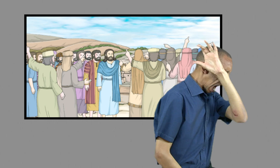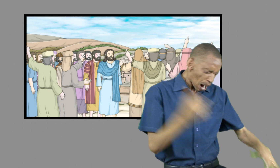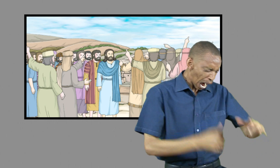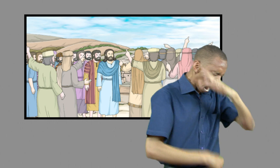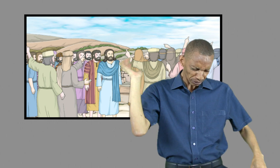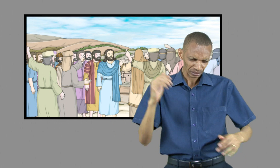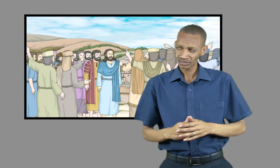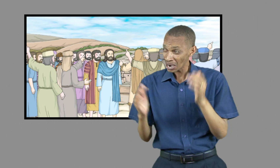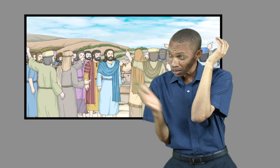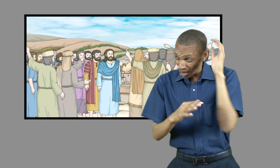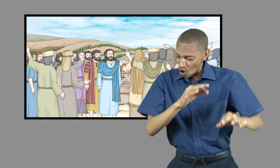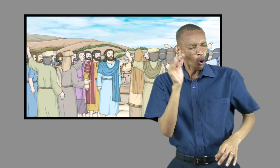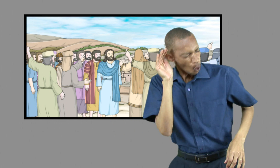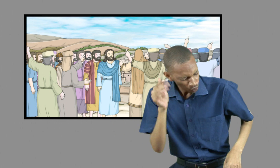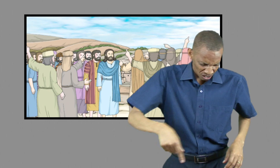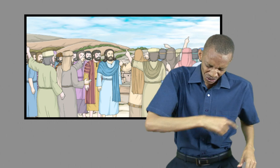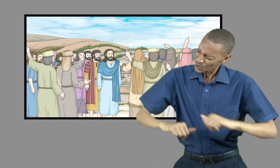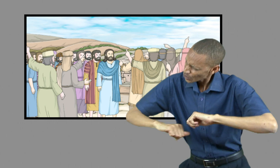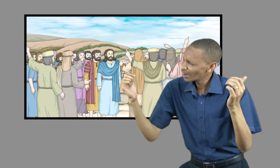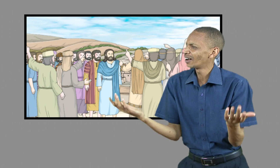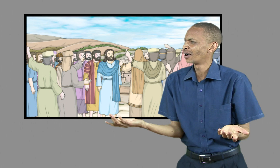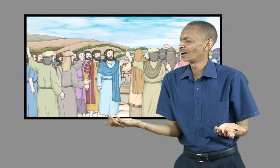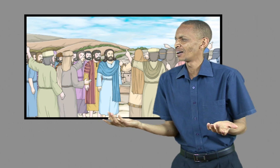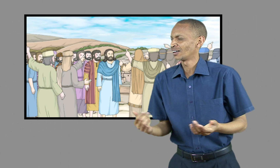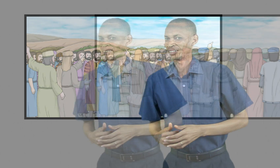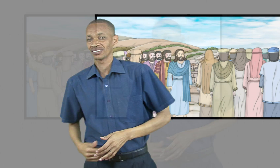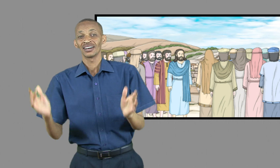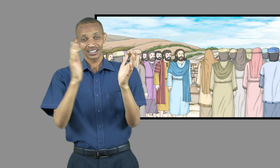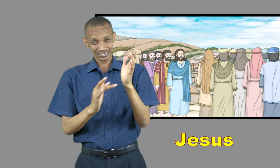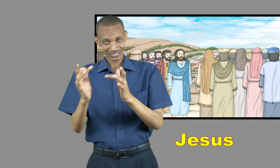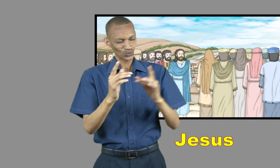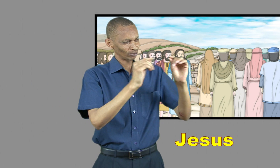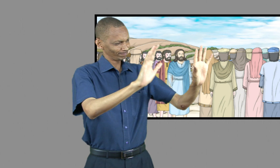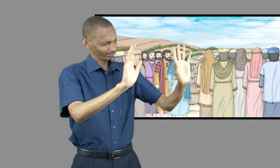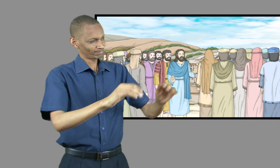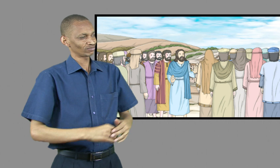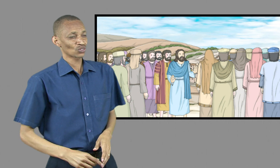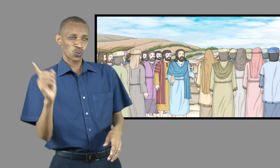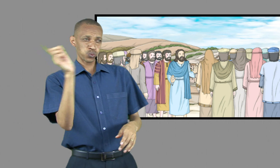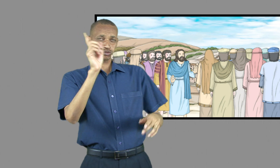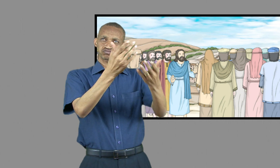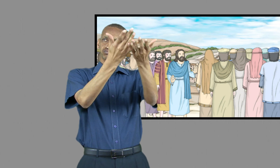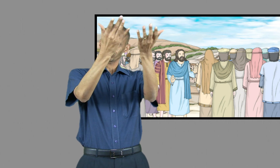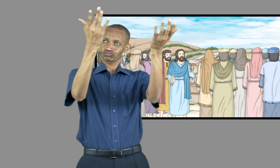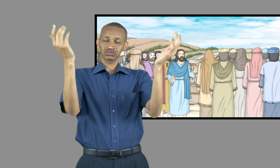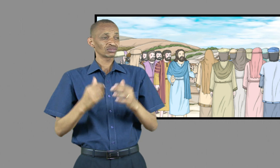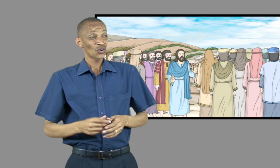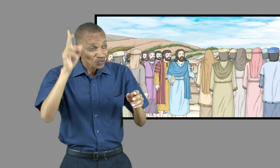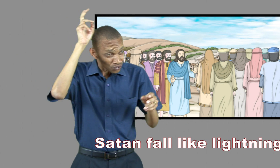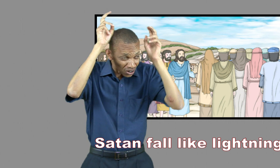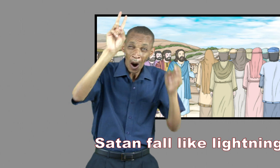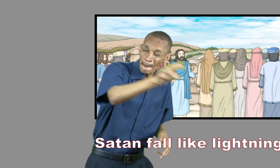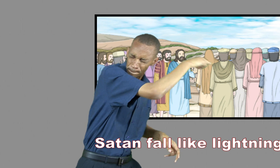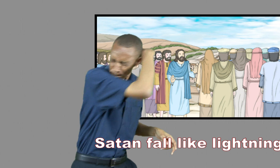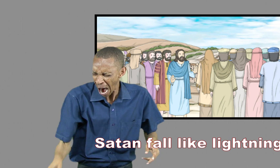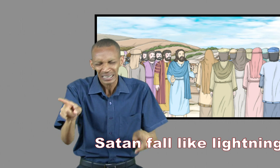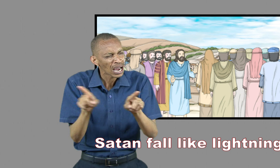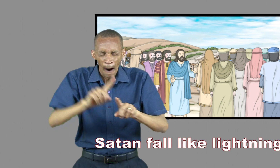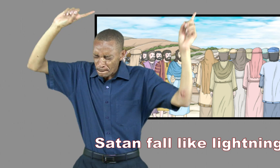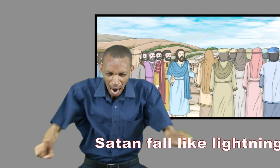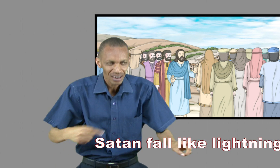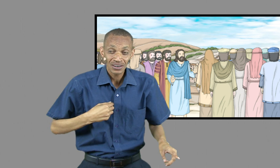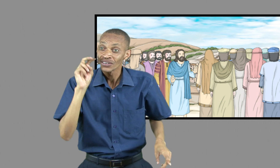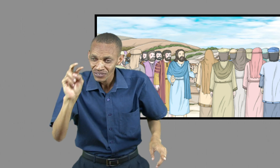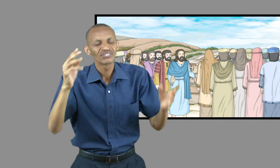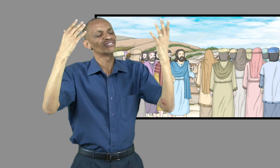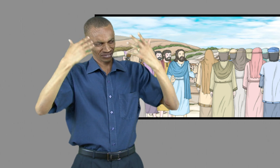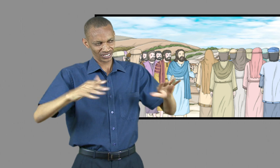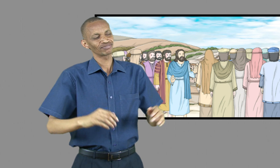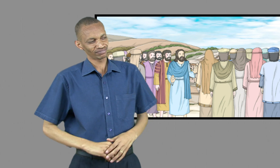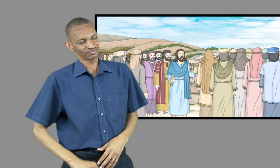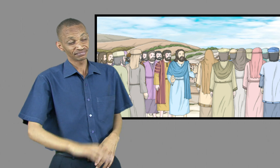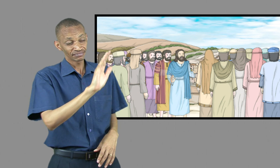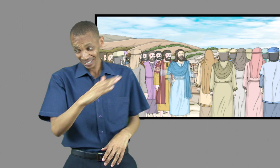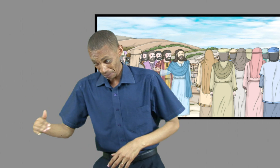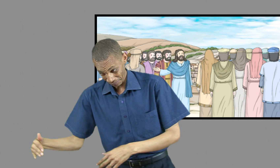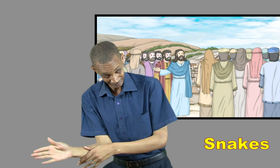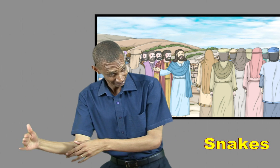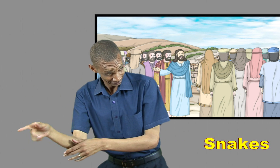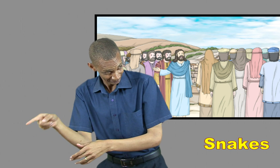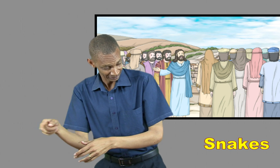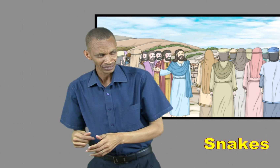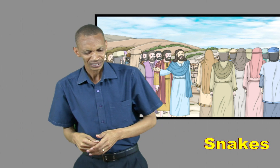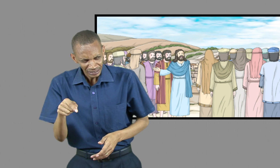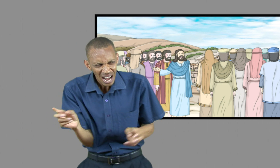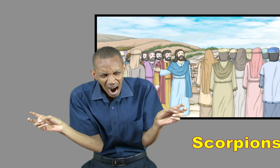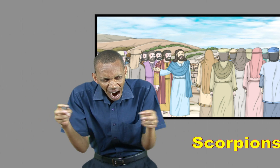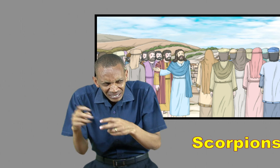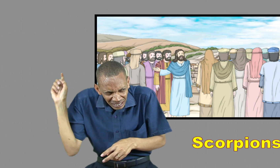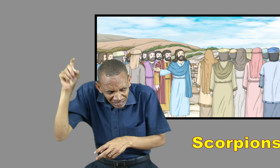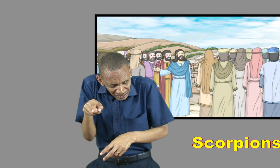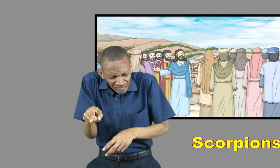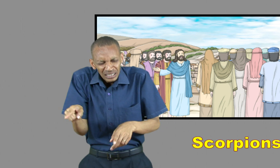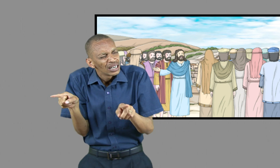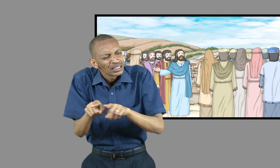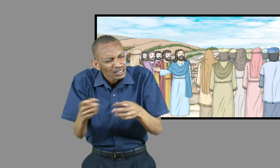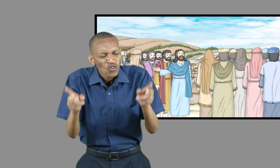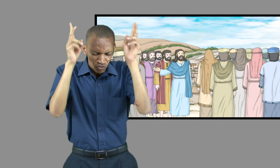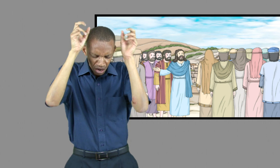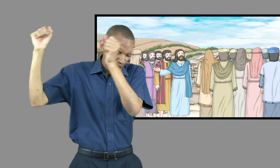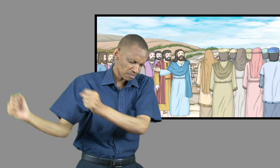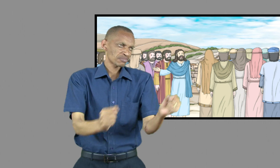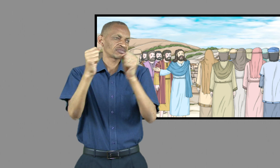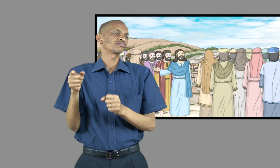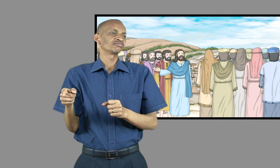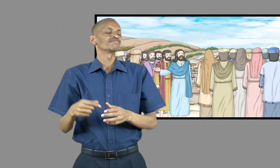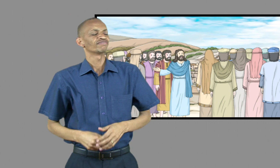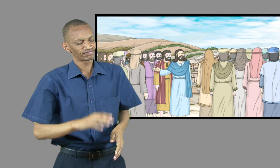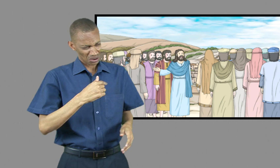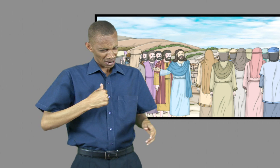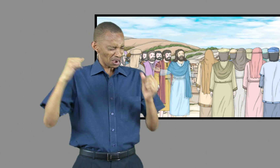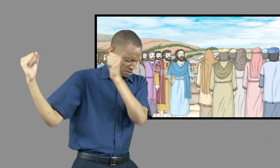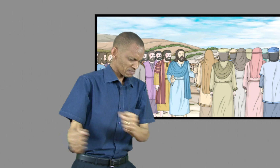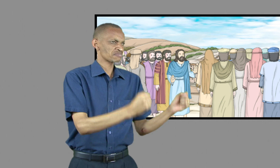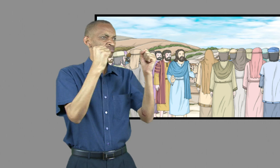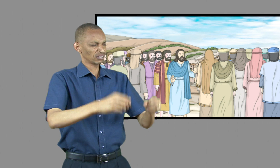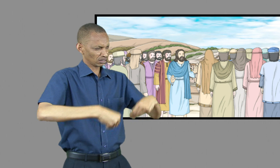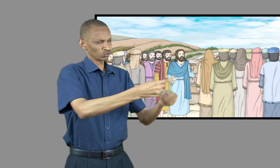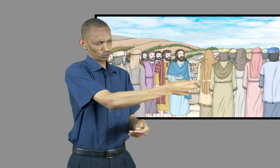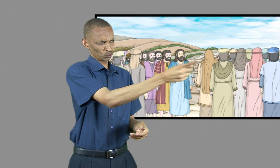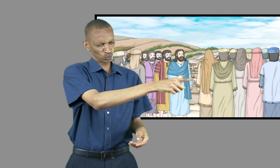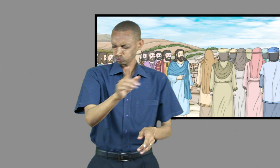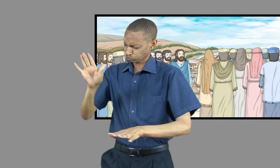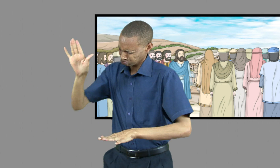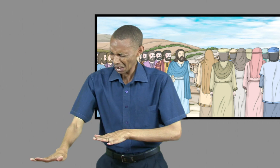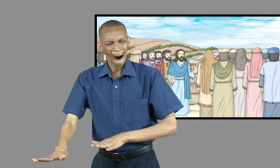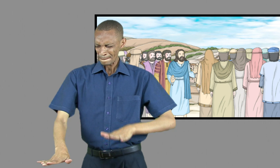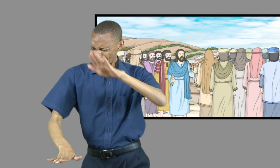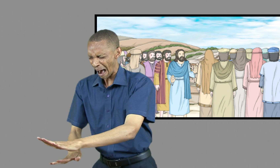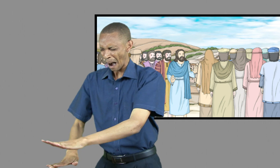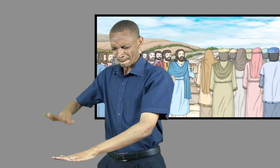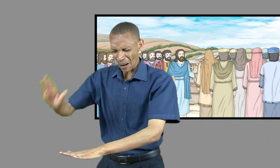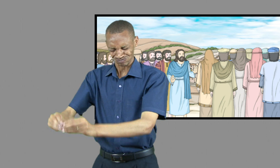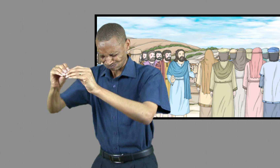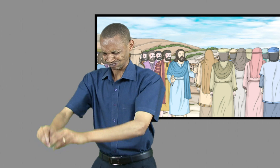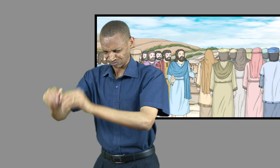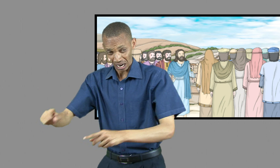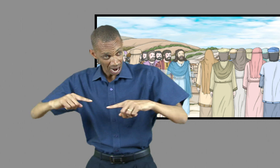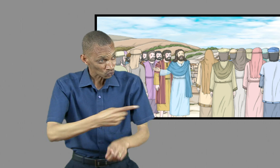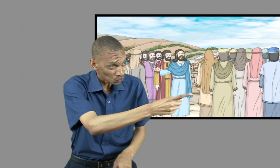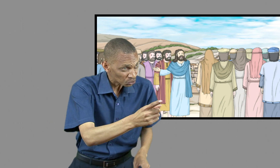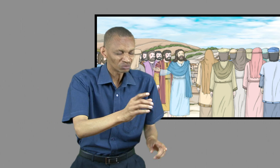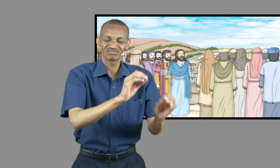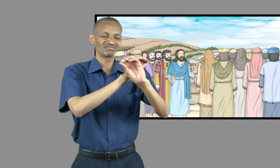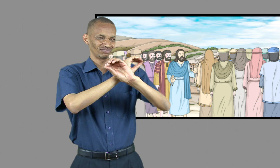Behold, I have given you authority to tread on snakes and scorpions, and over all the power of the enemy. Nothing will harm you.